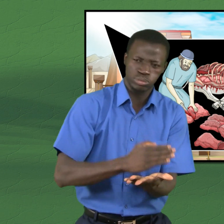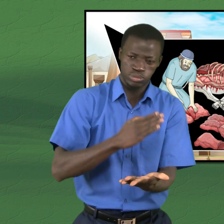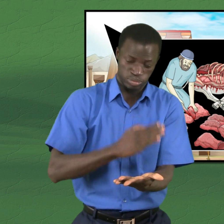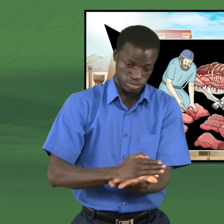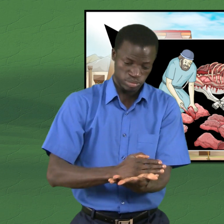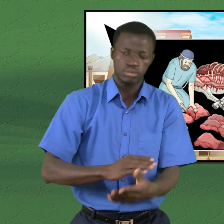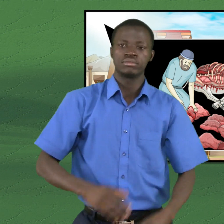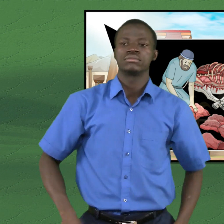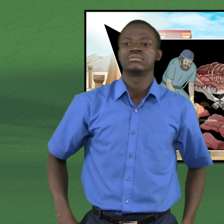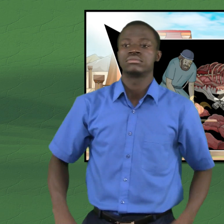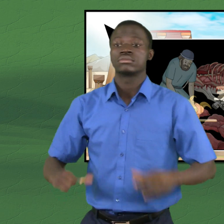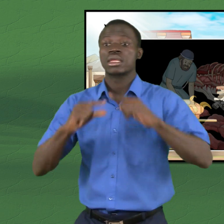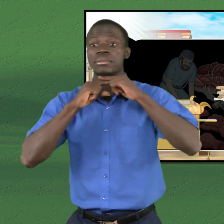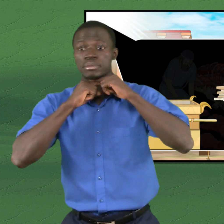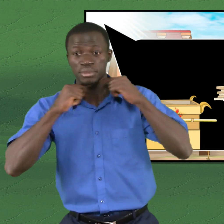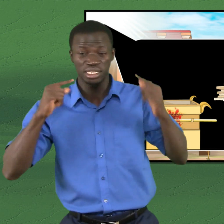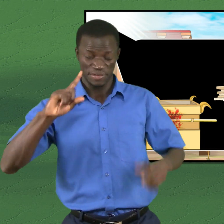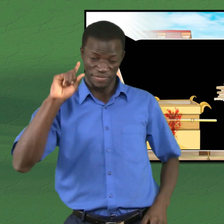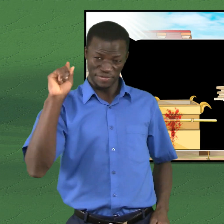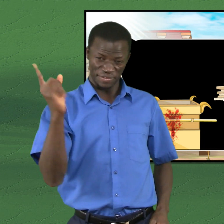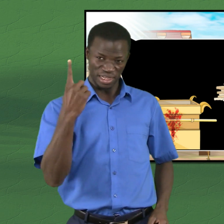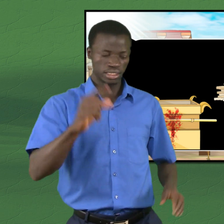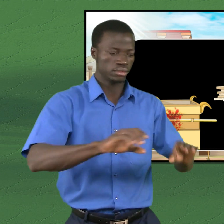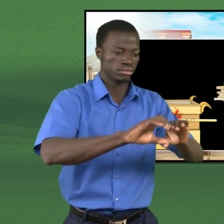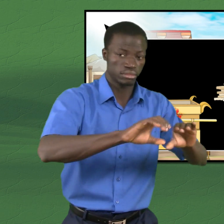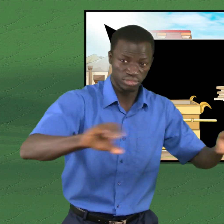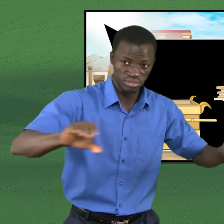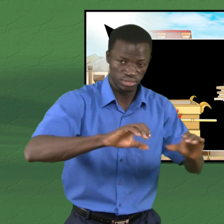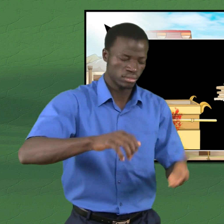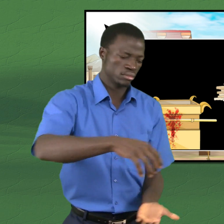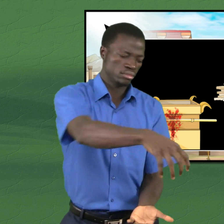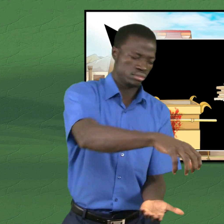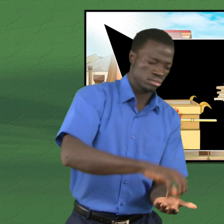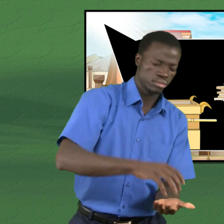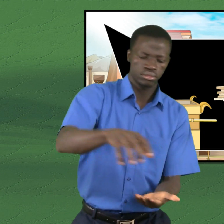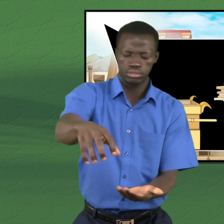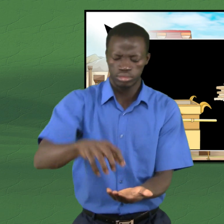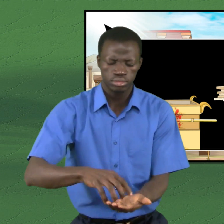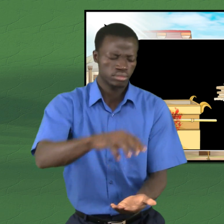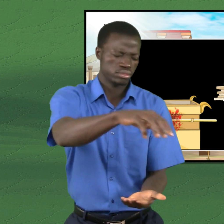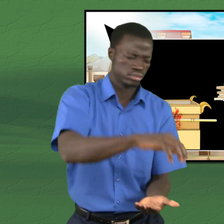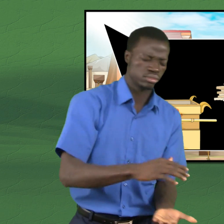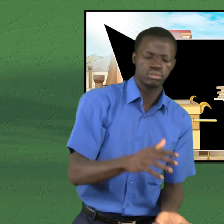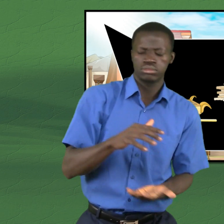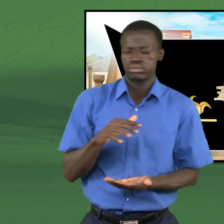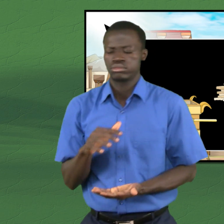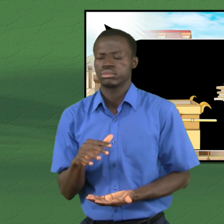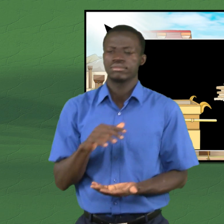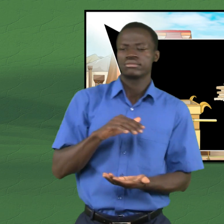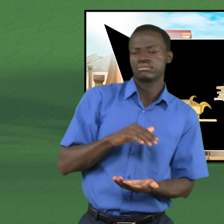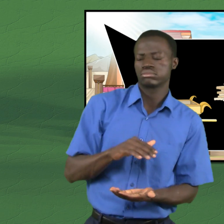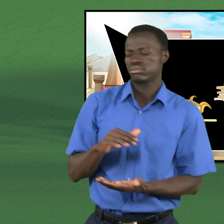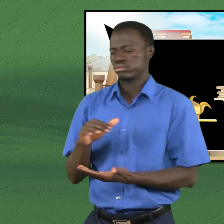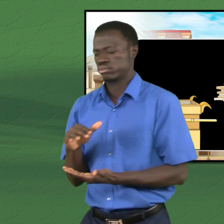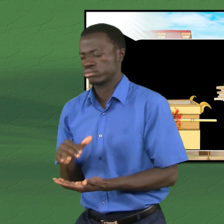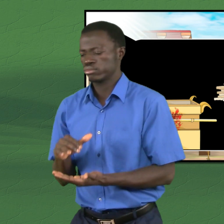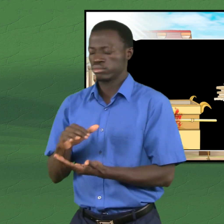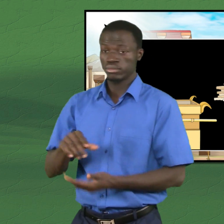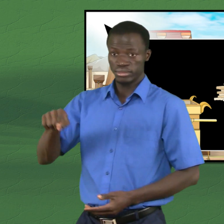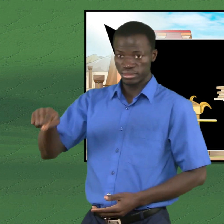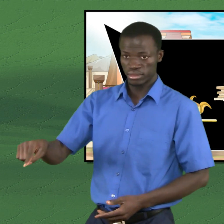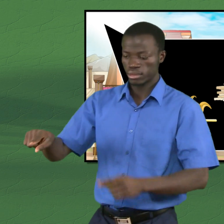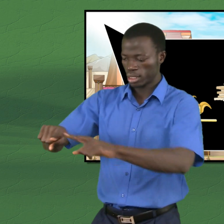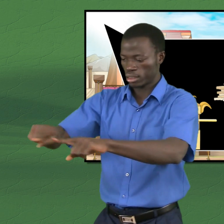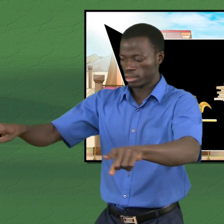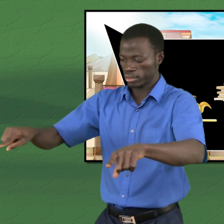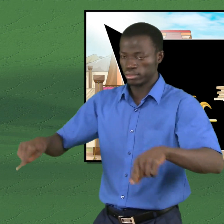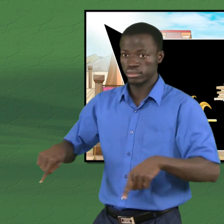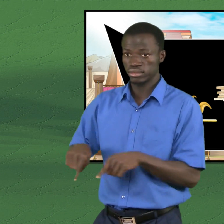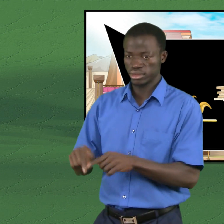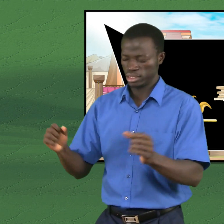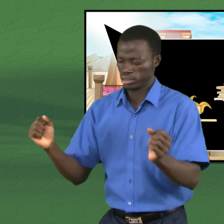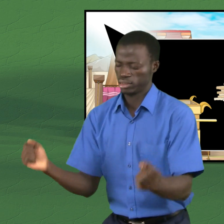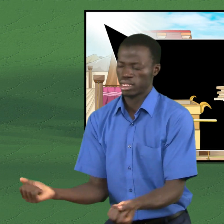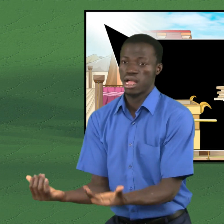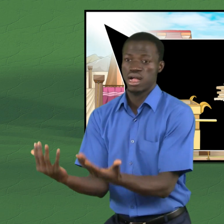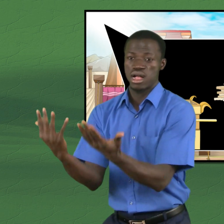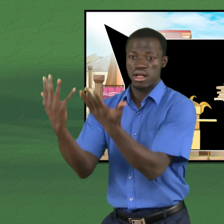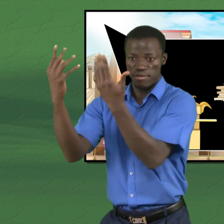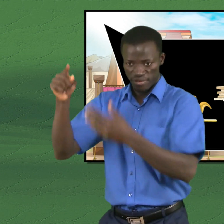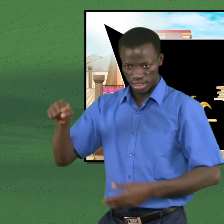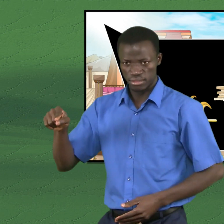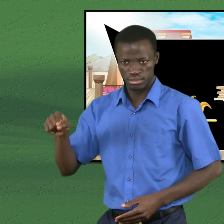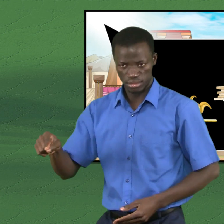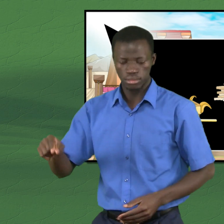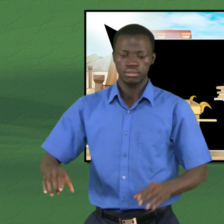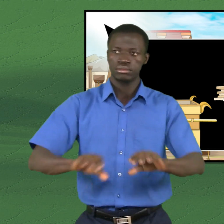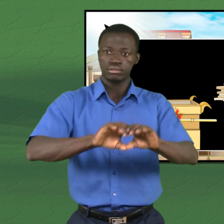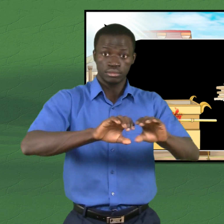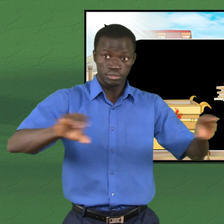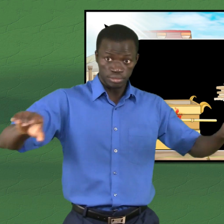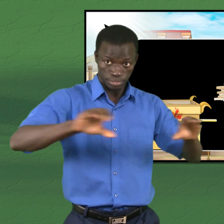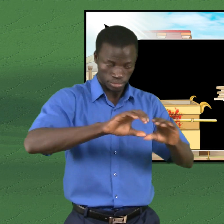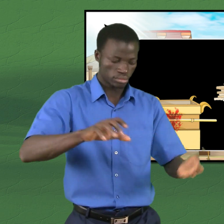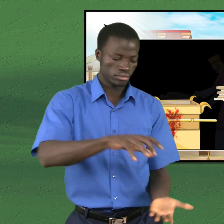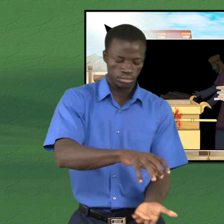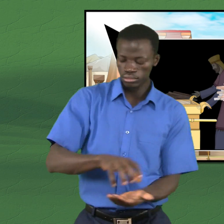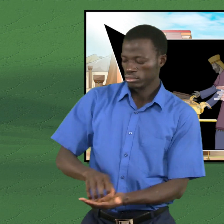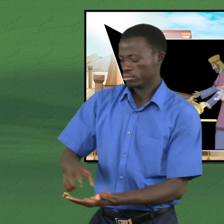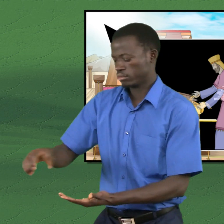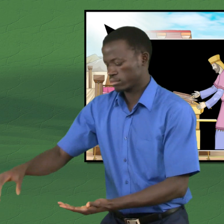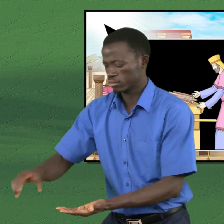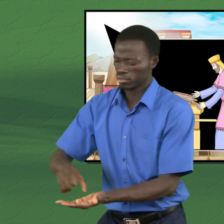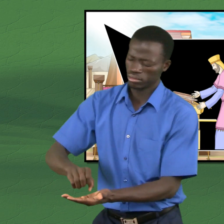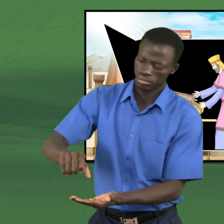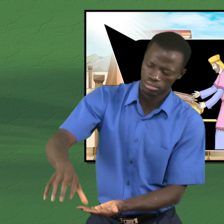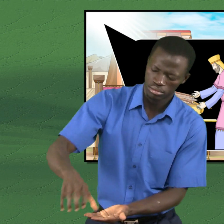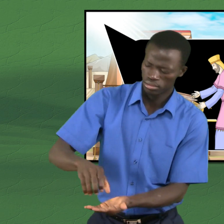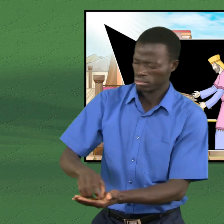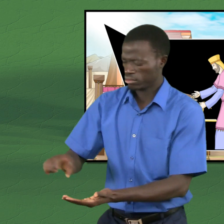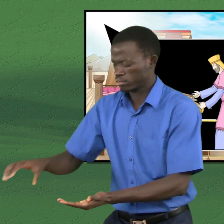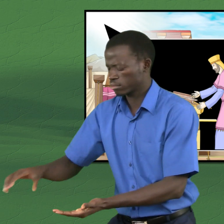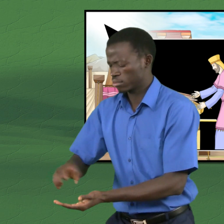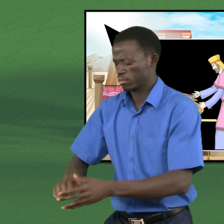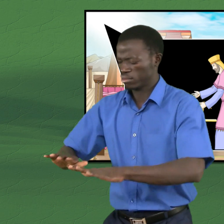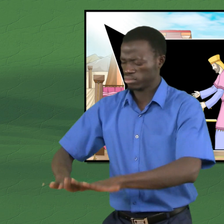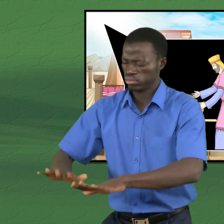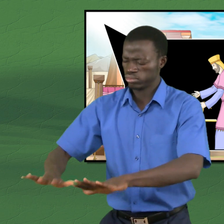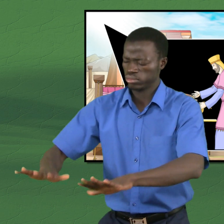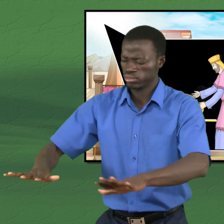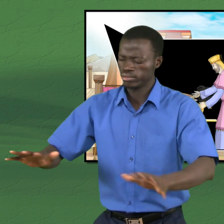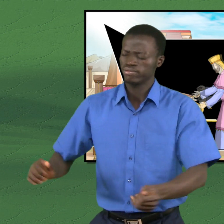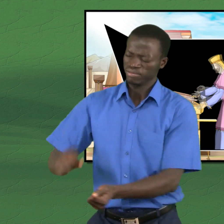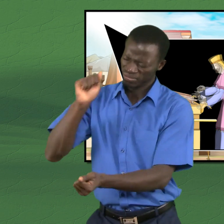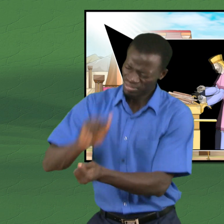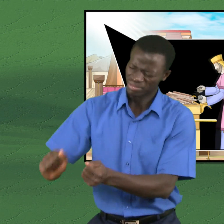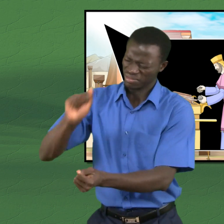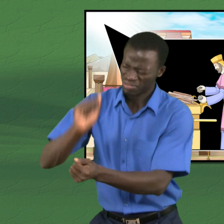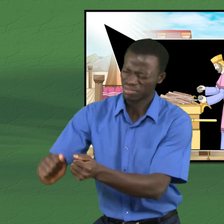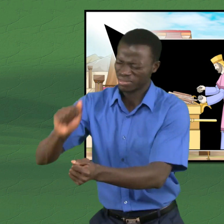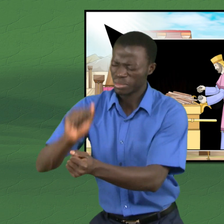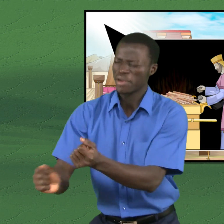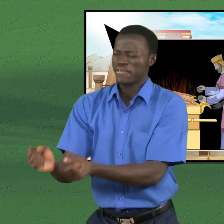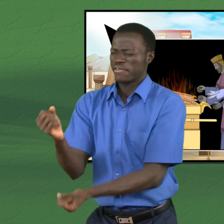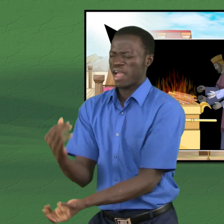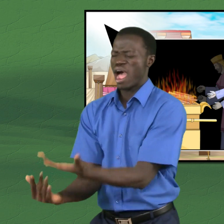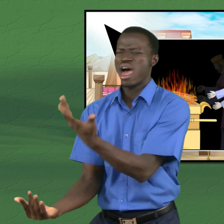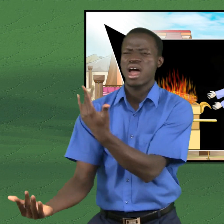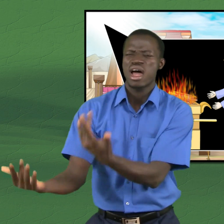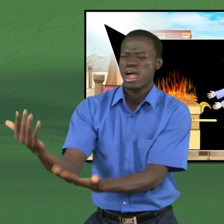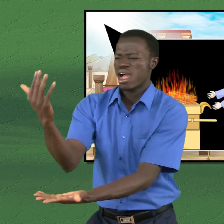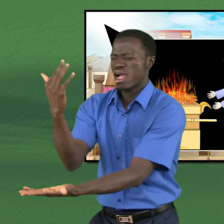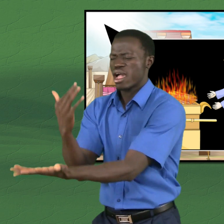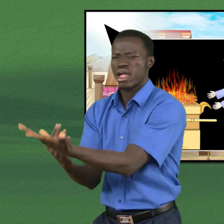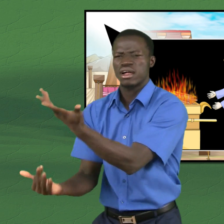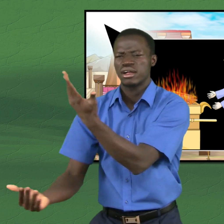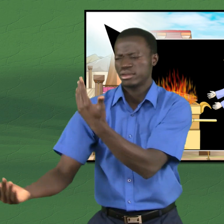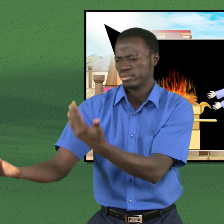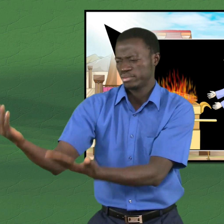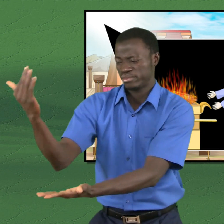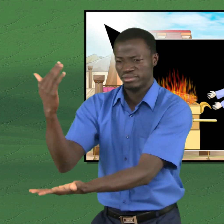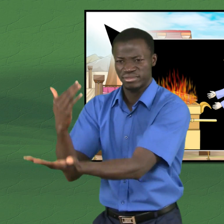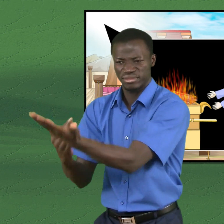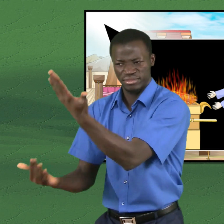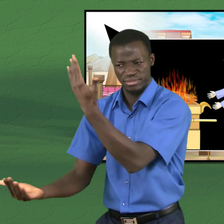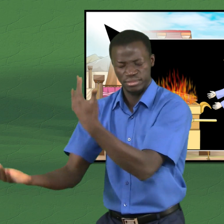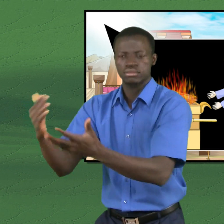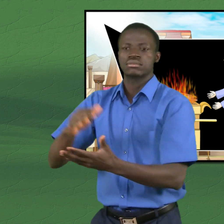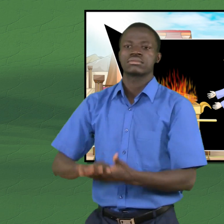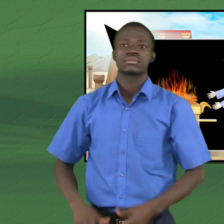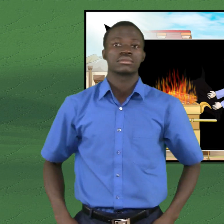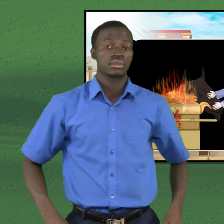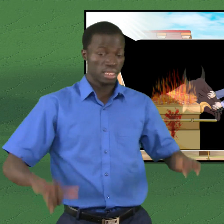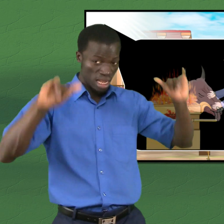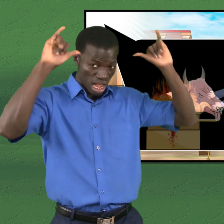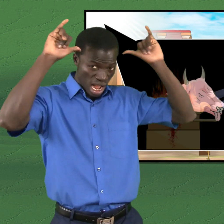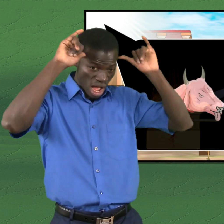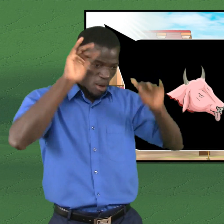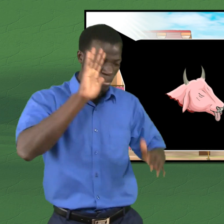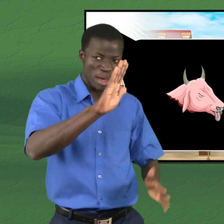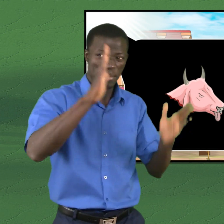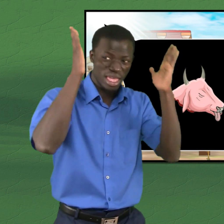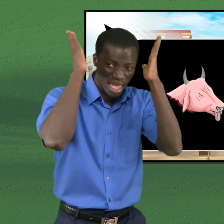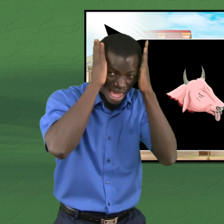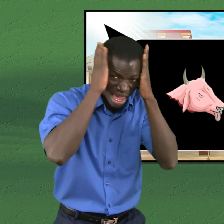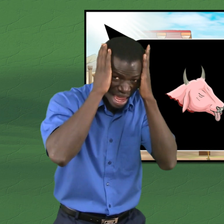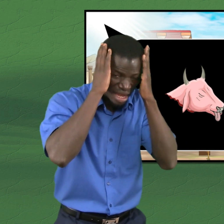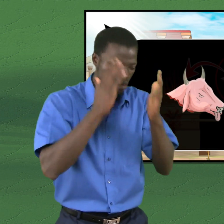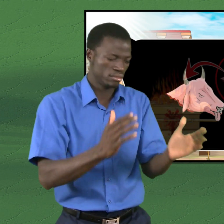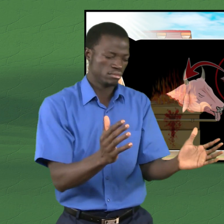The sons of Aaron the priest shall put a fire on the altar and arrange wood on the fire.